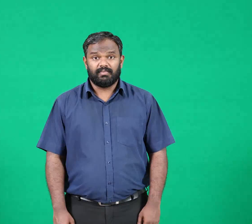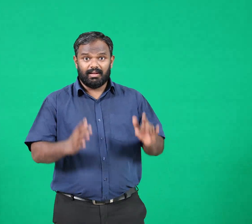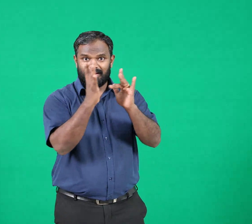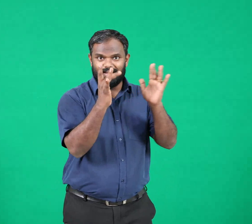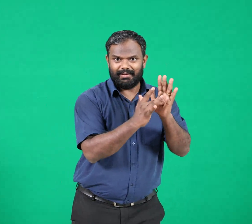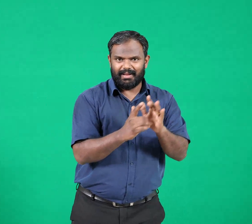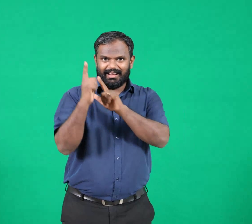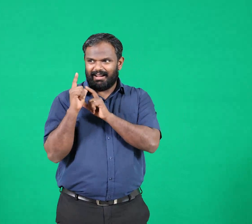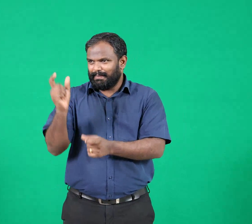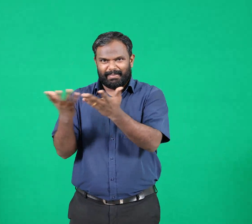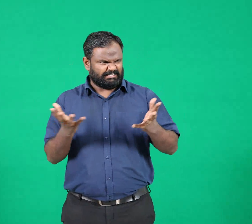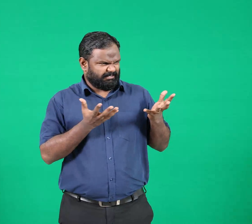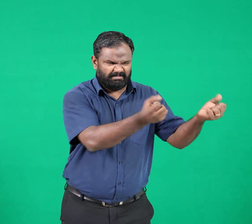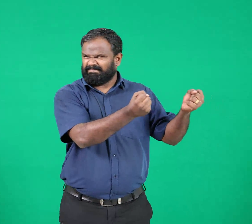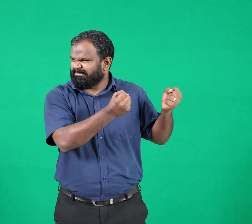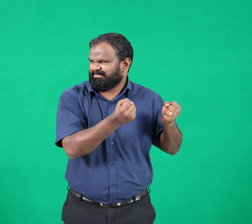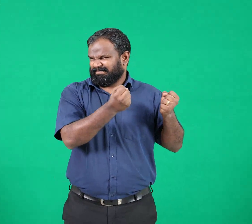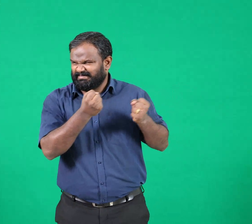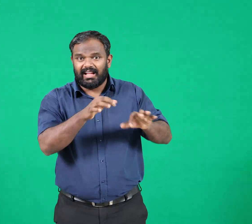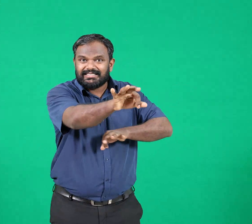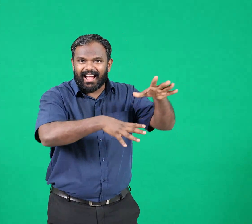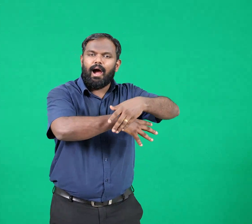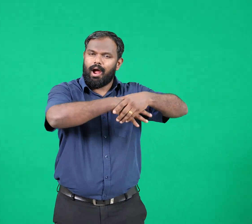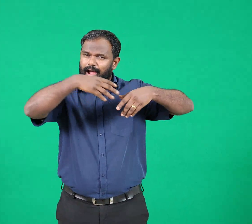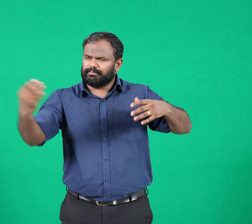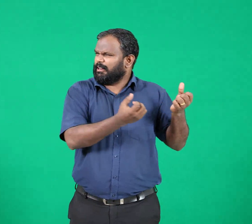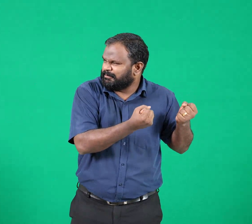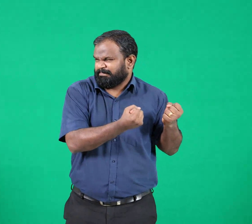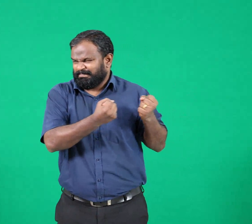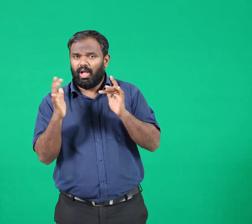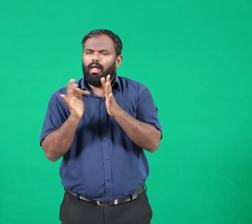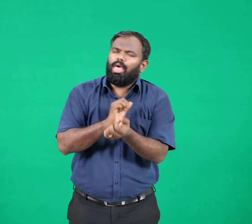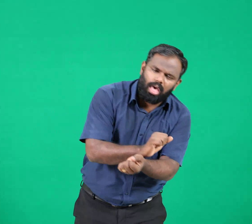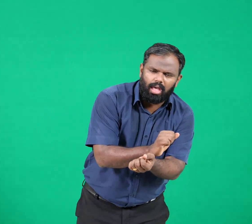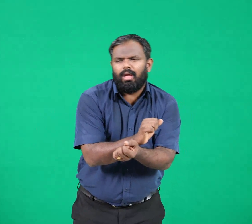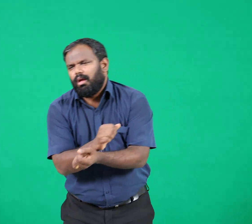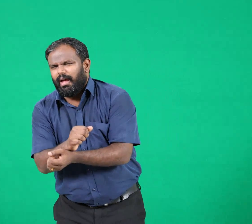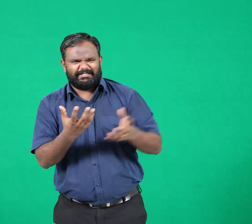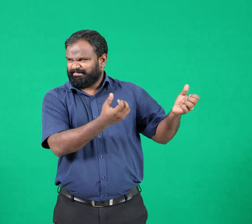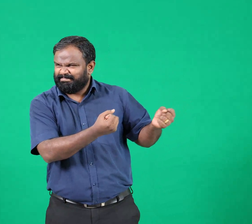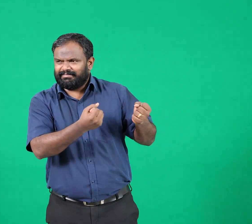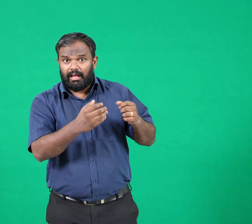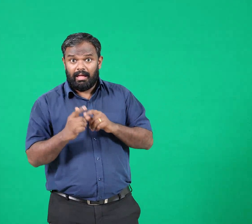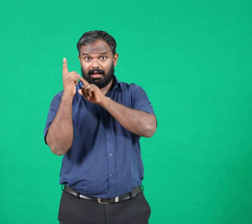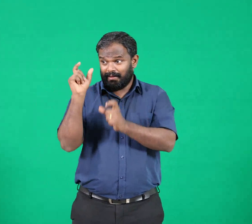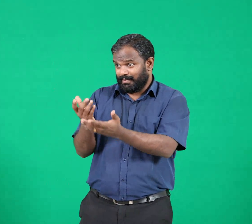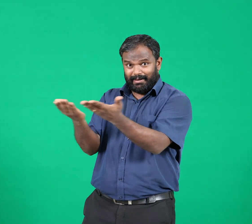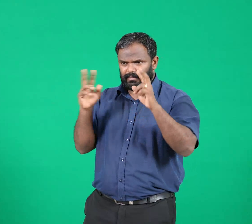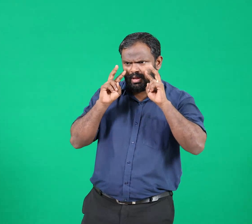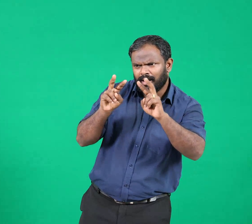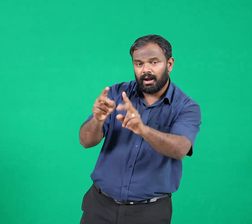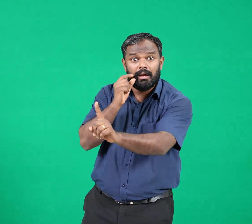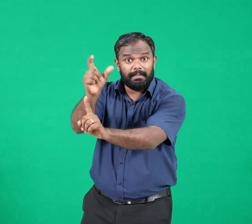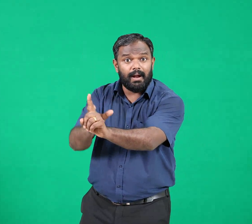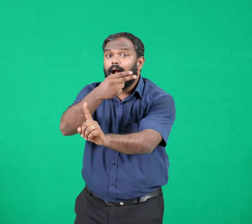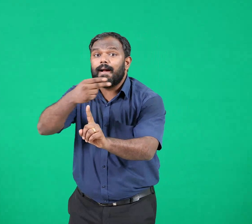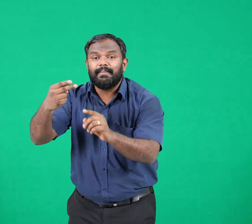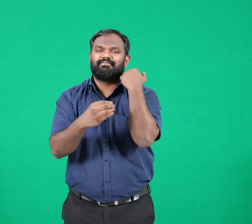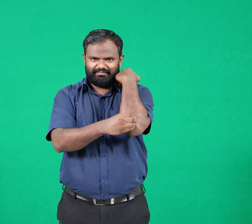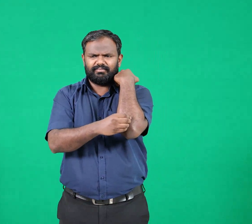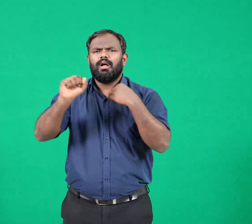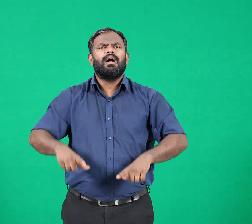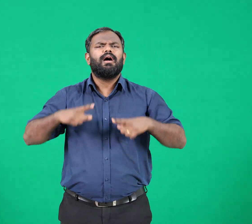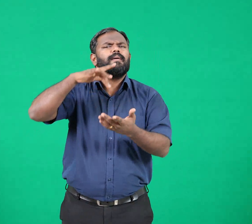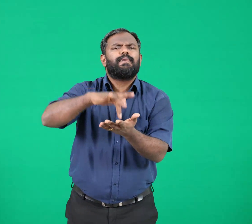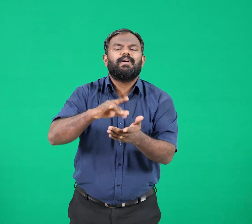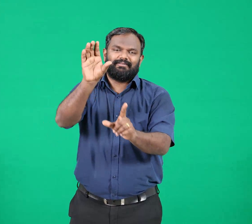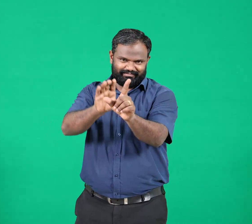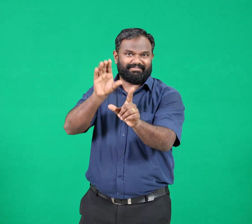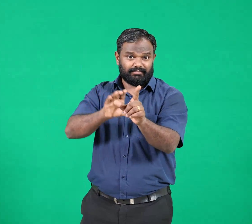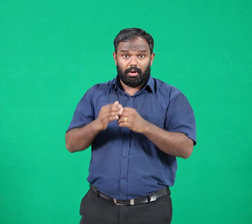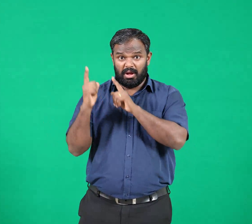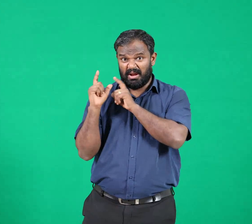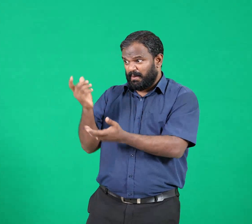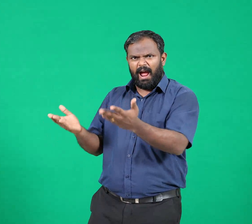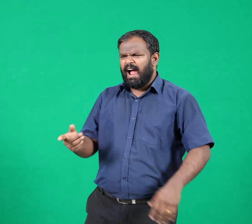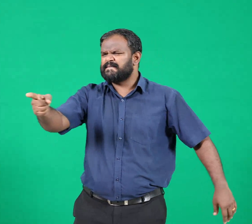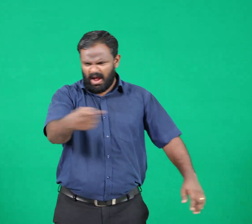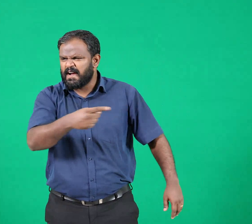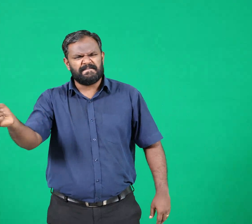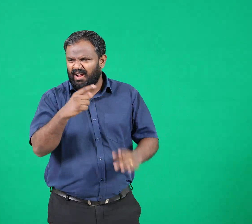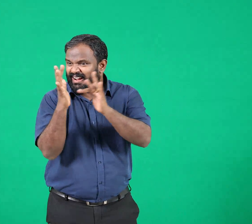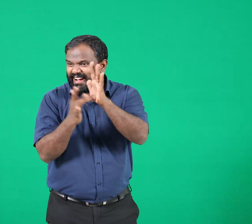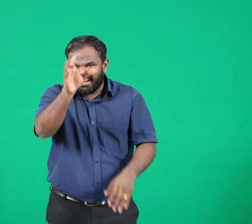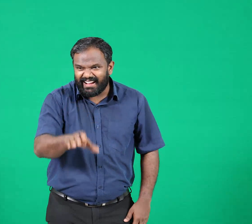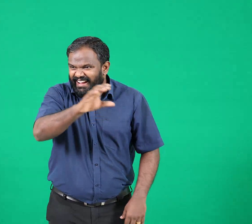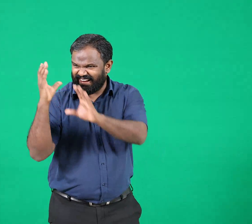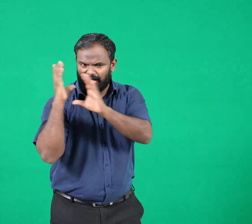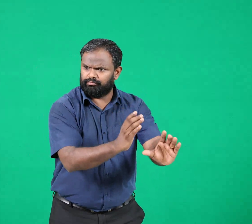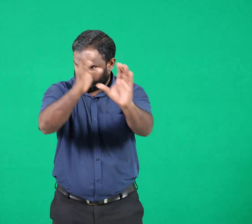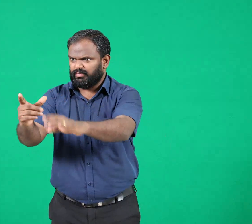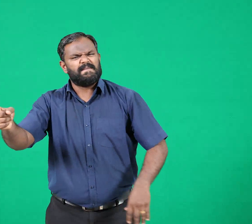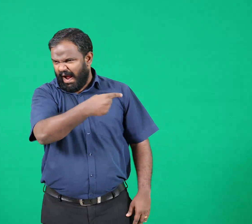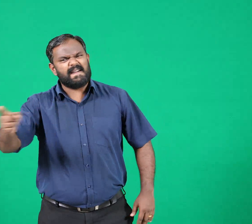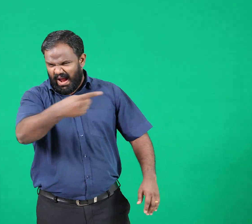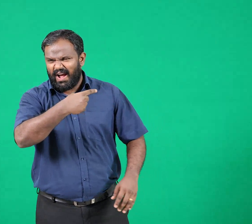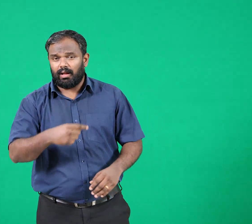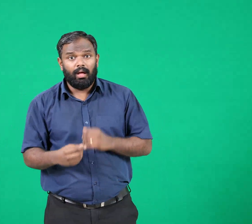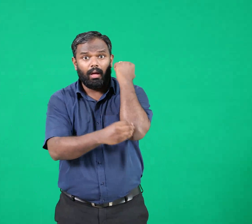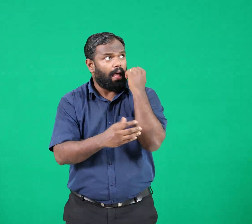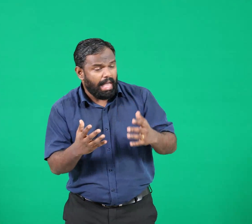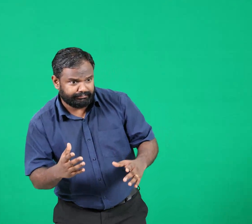Along the way they found a man from Cyrene, named Simon, and they forced him to carry the cross of Jesus.